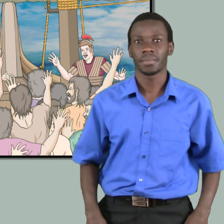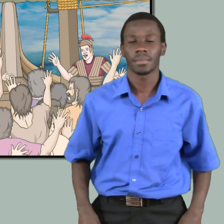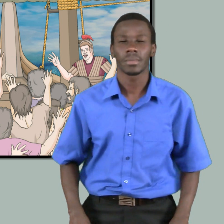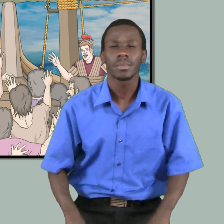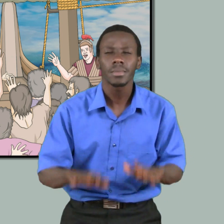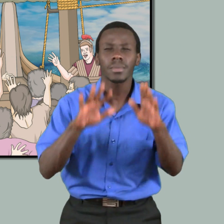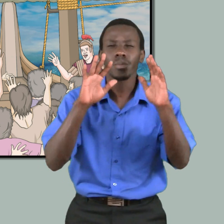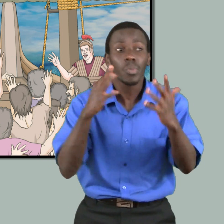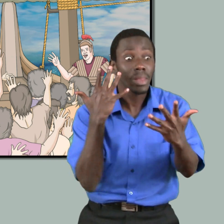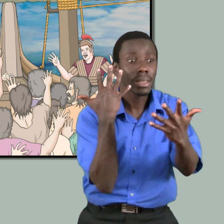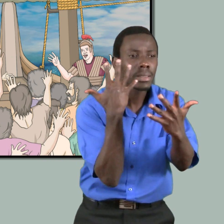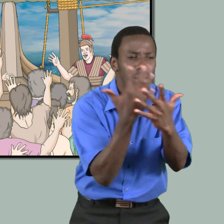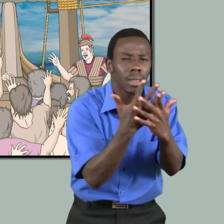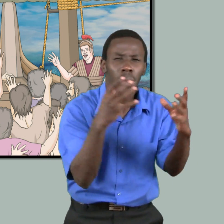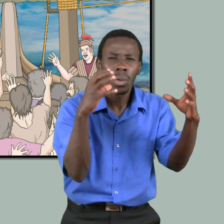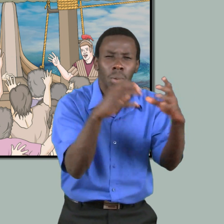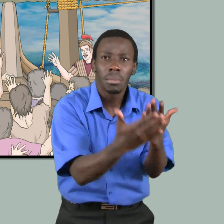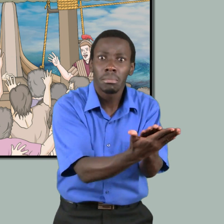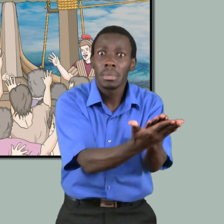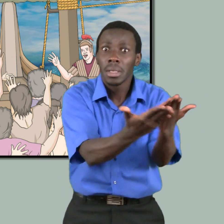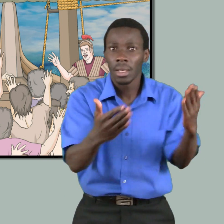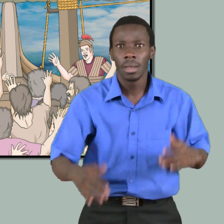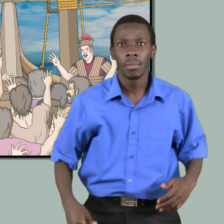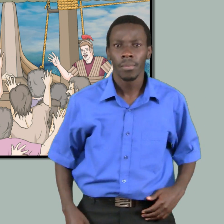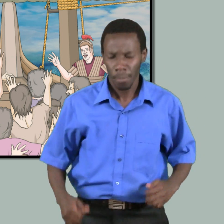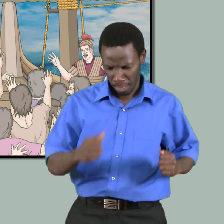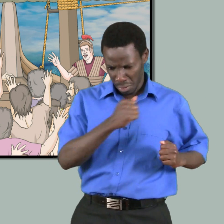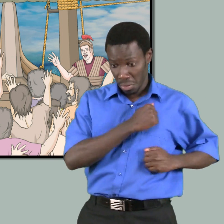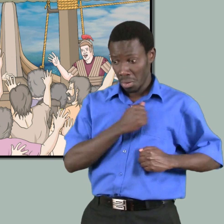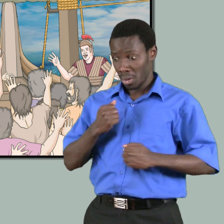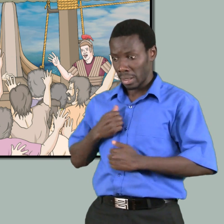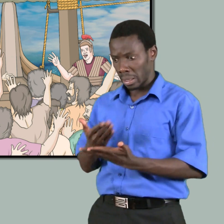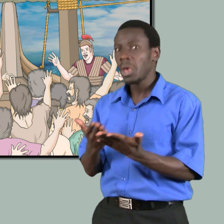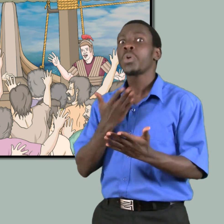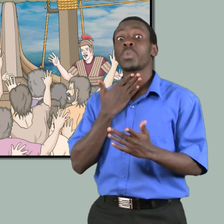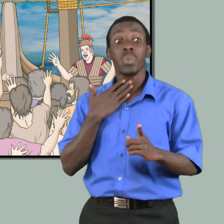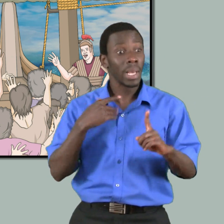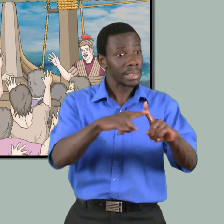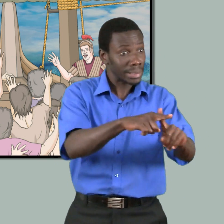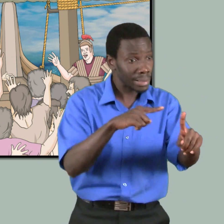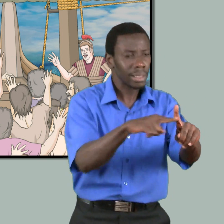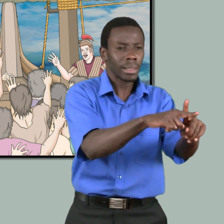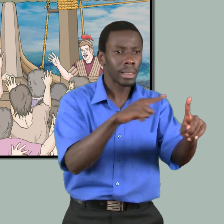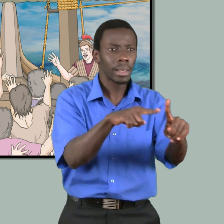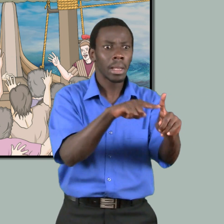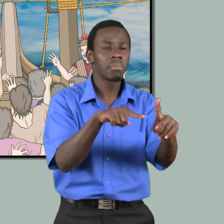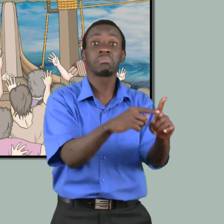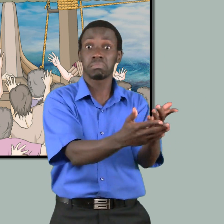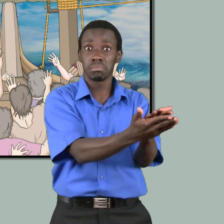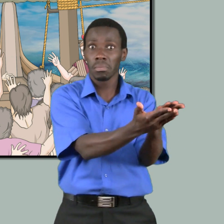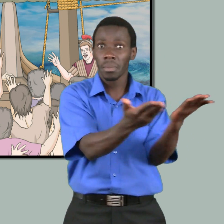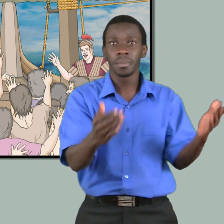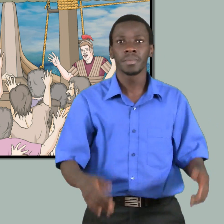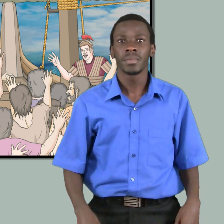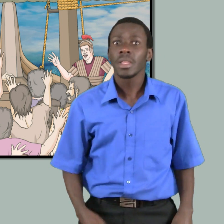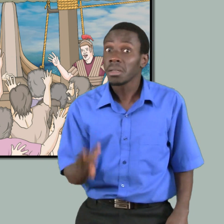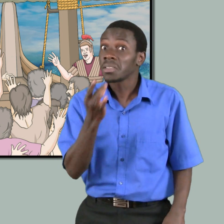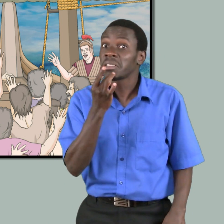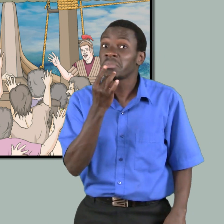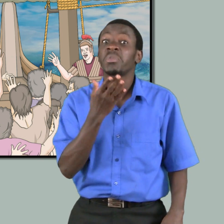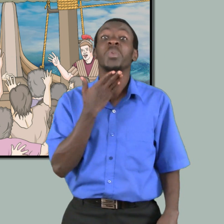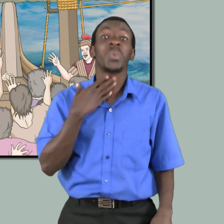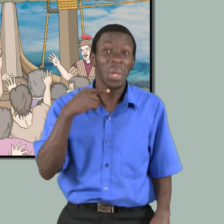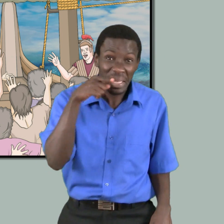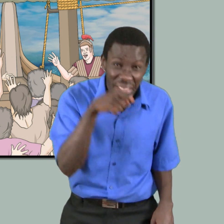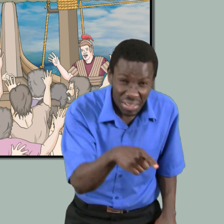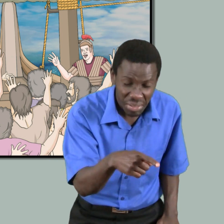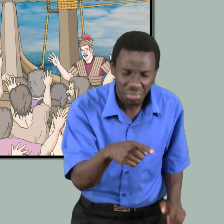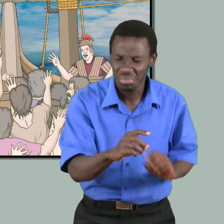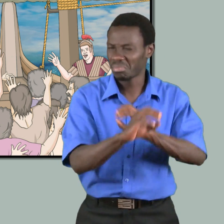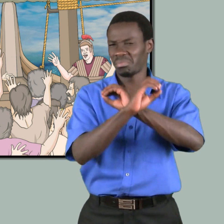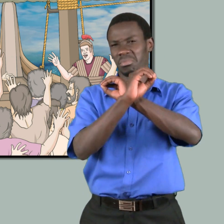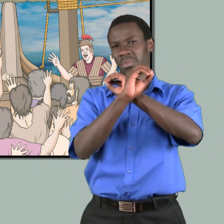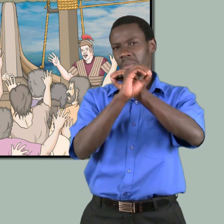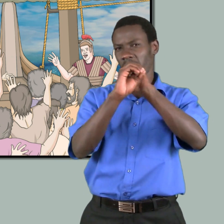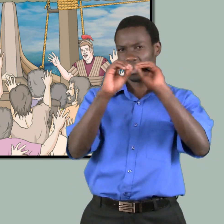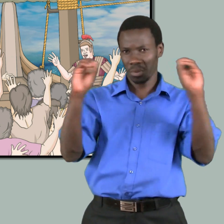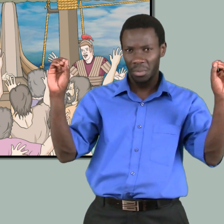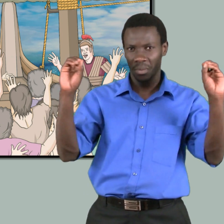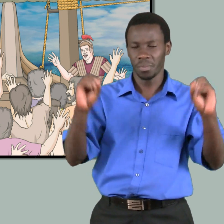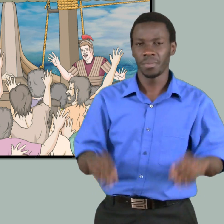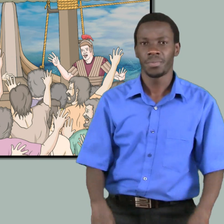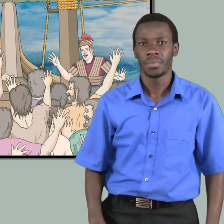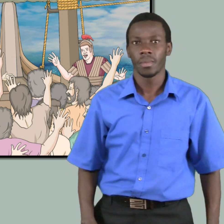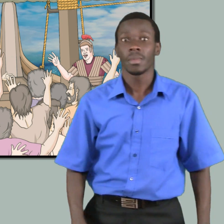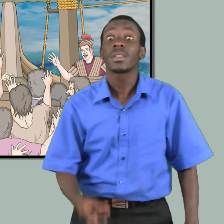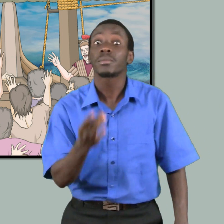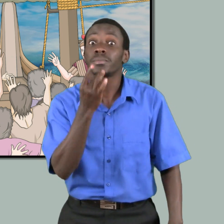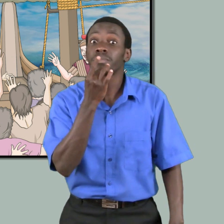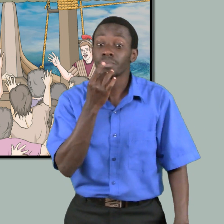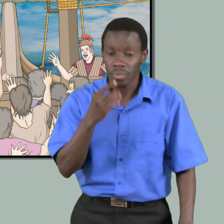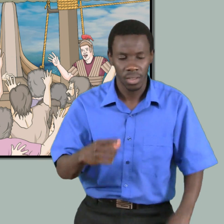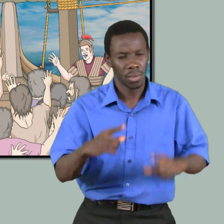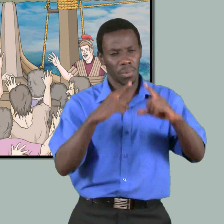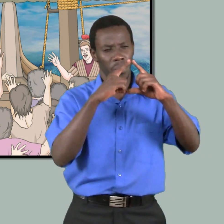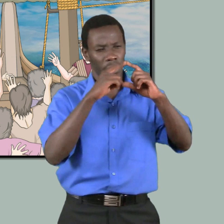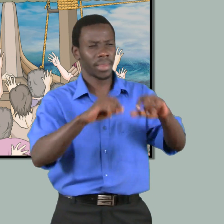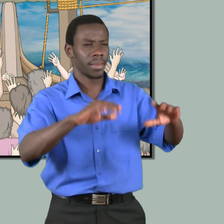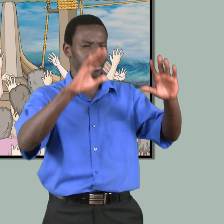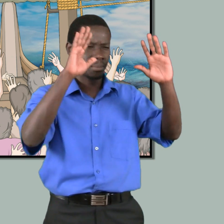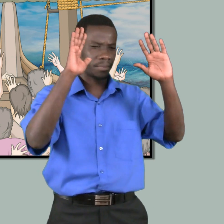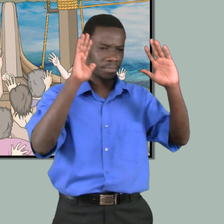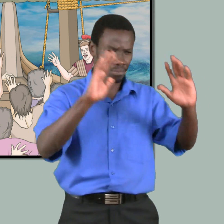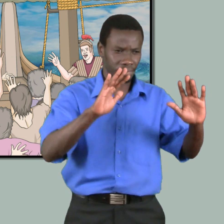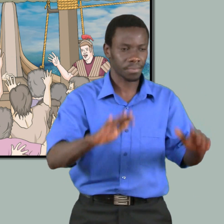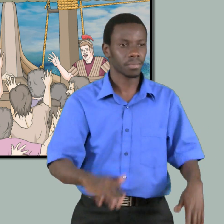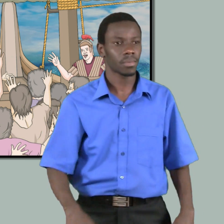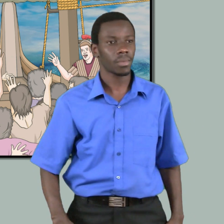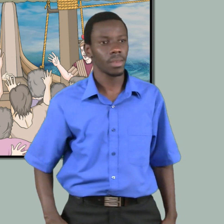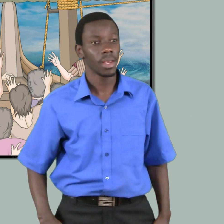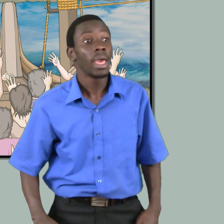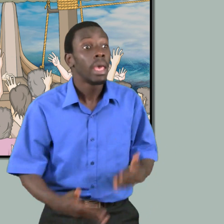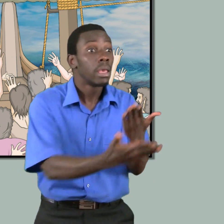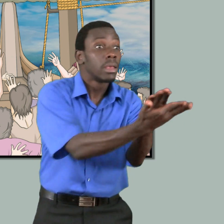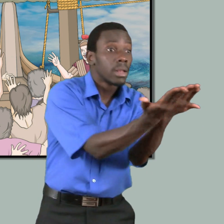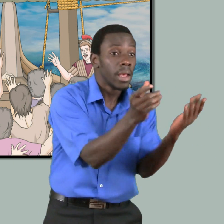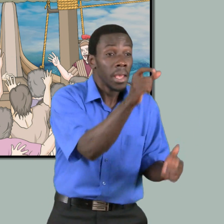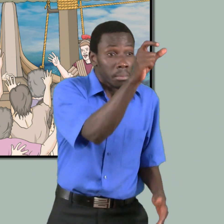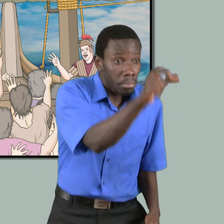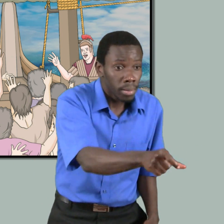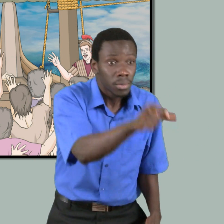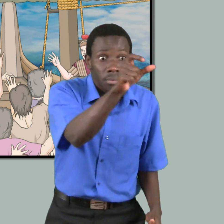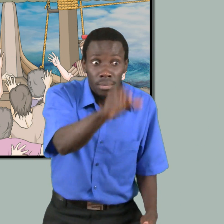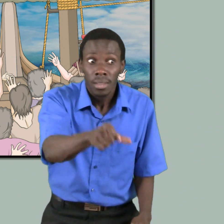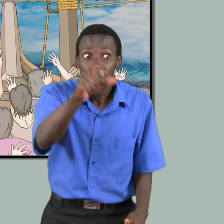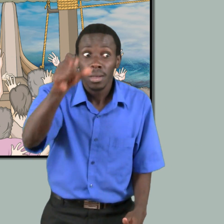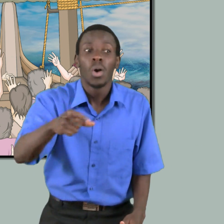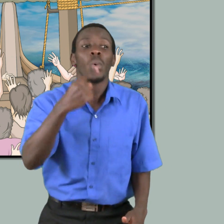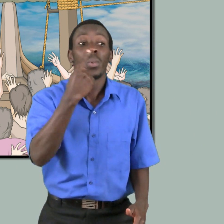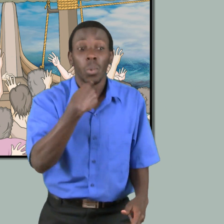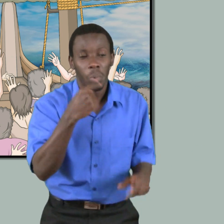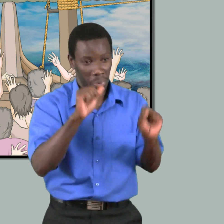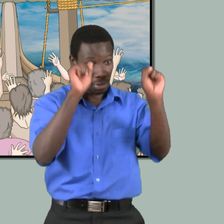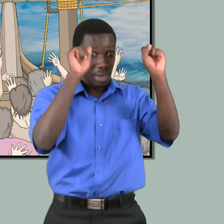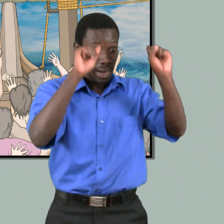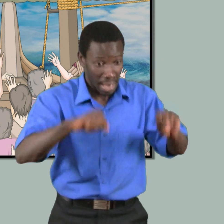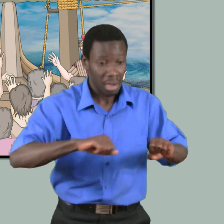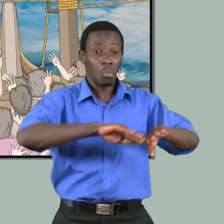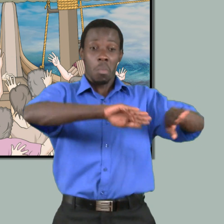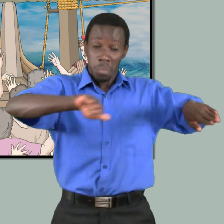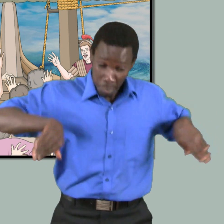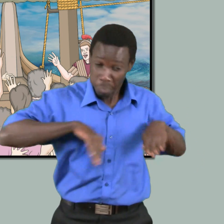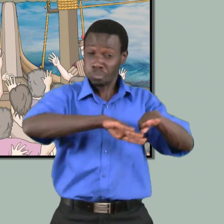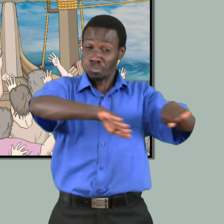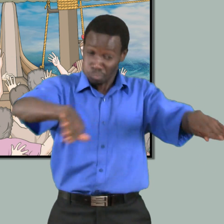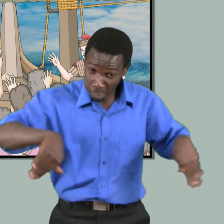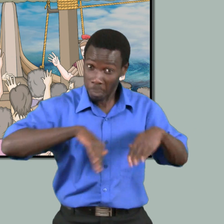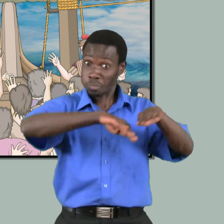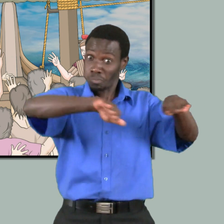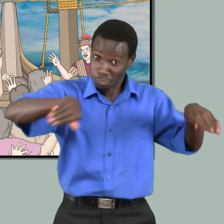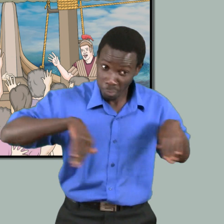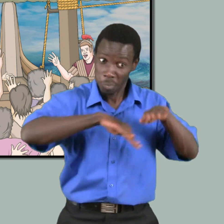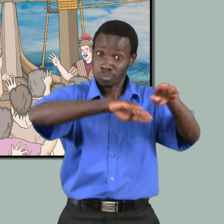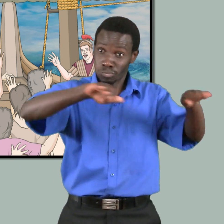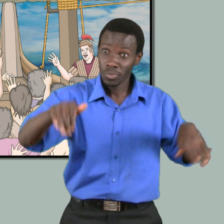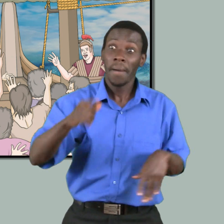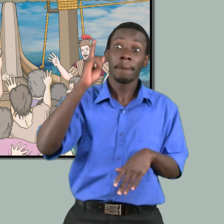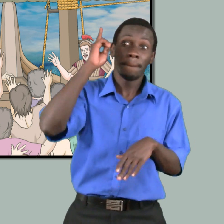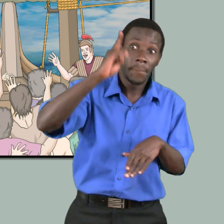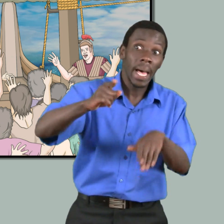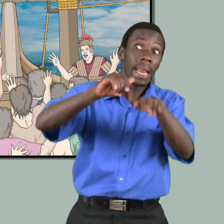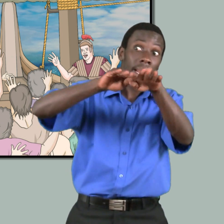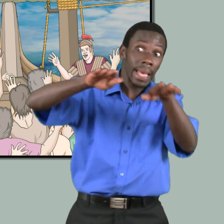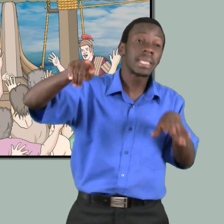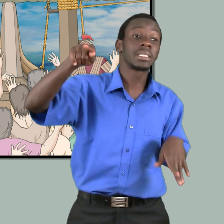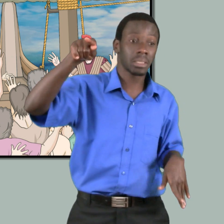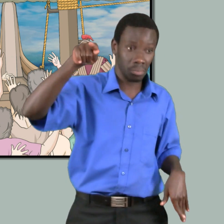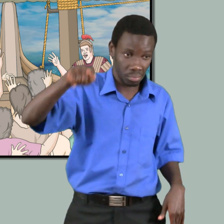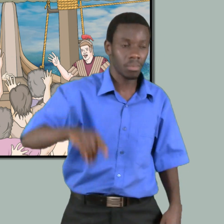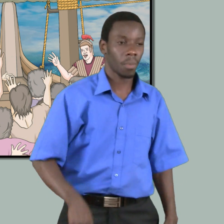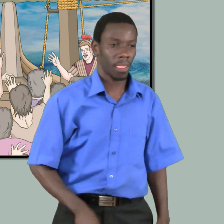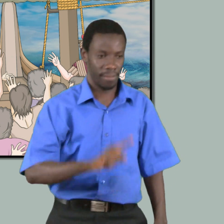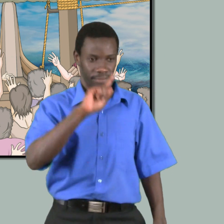But the centurion, wanting to spare Paul’s life, thwarted their plan.